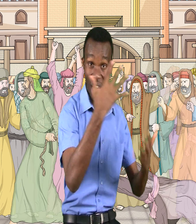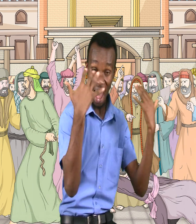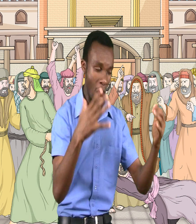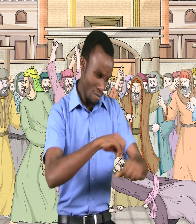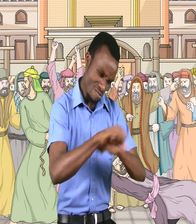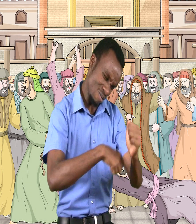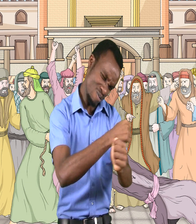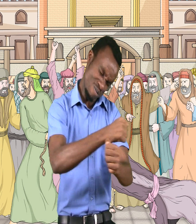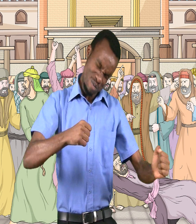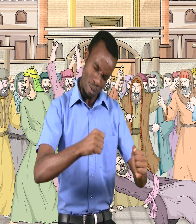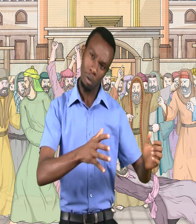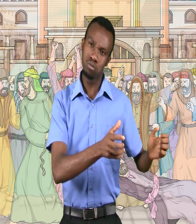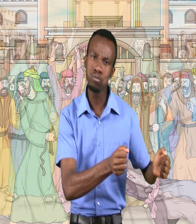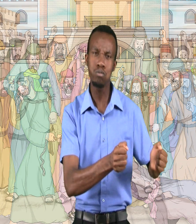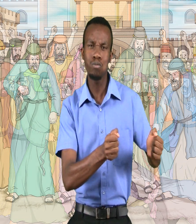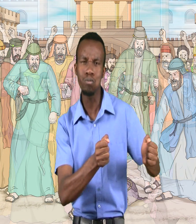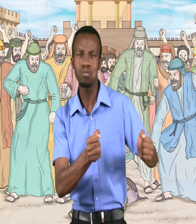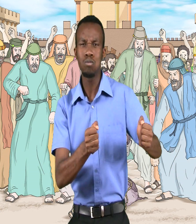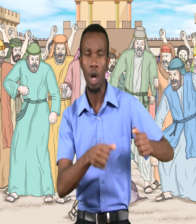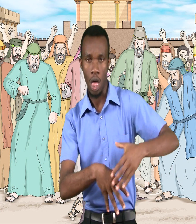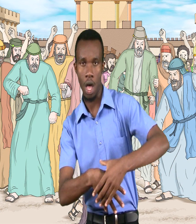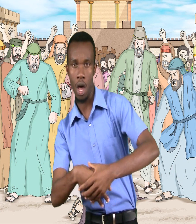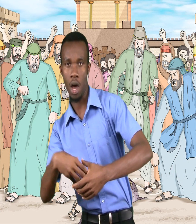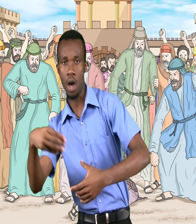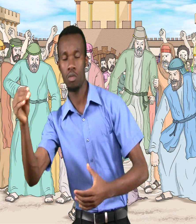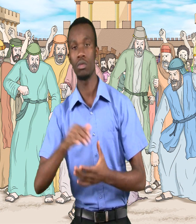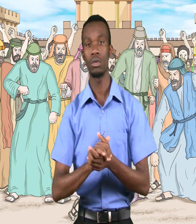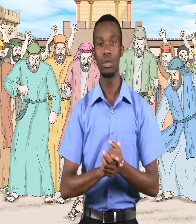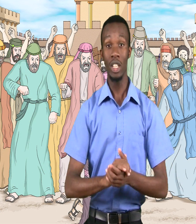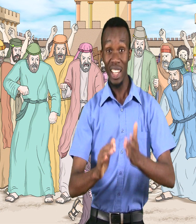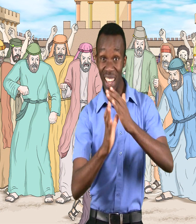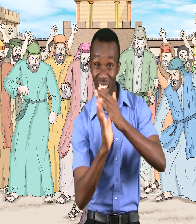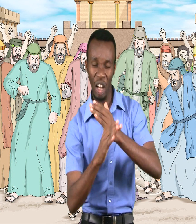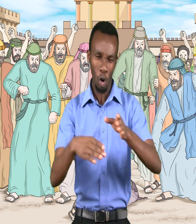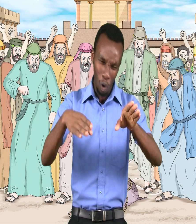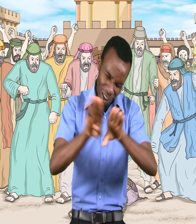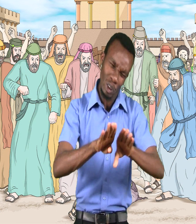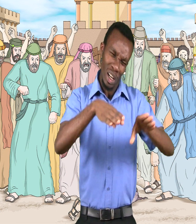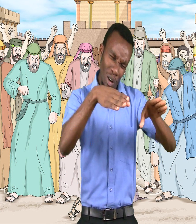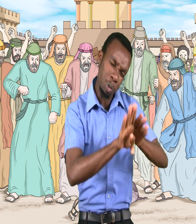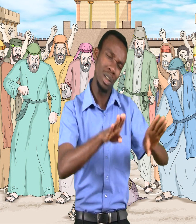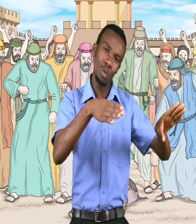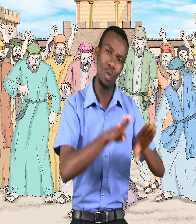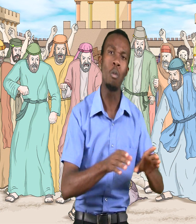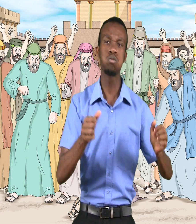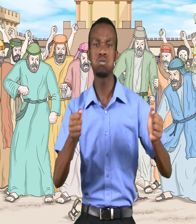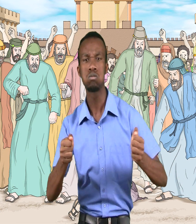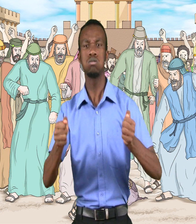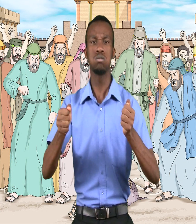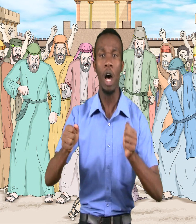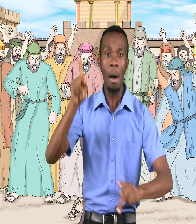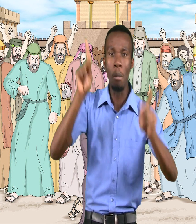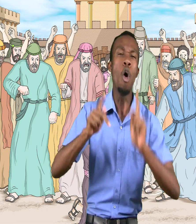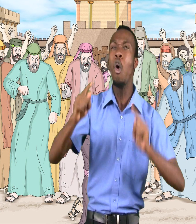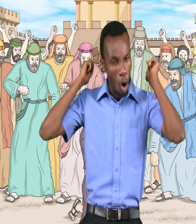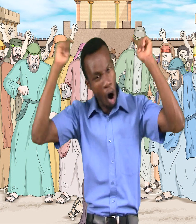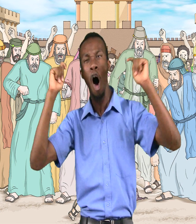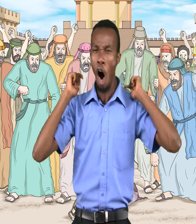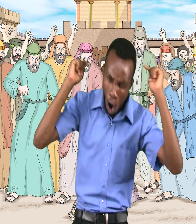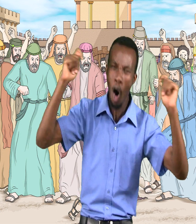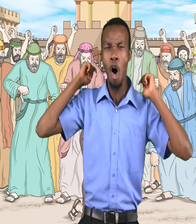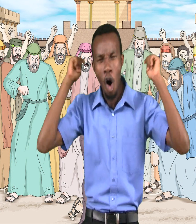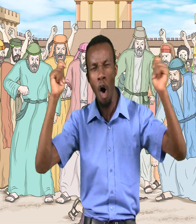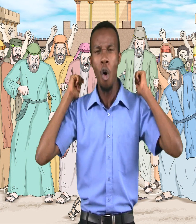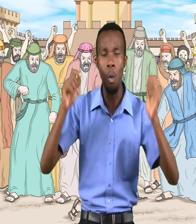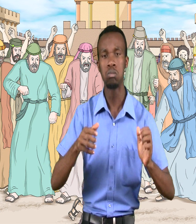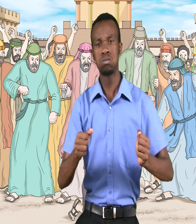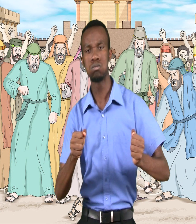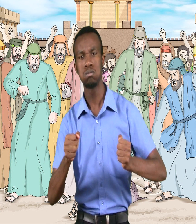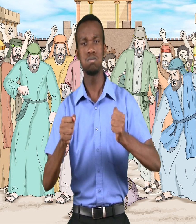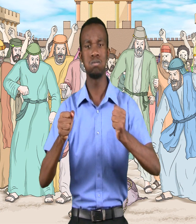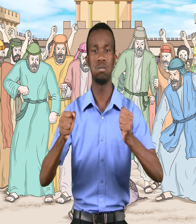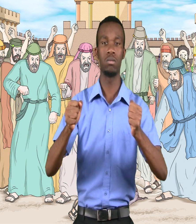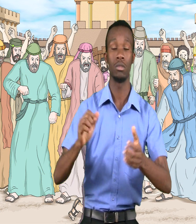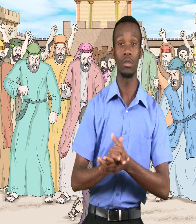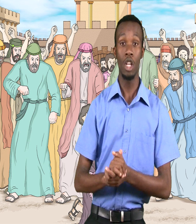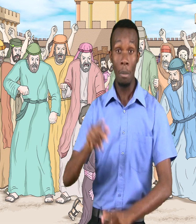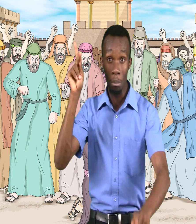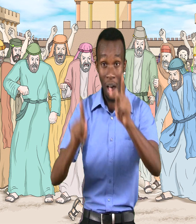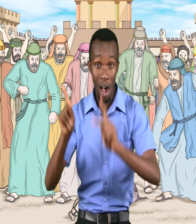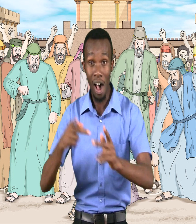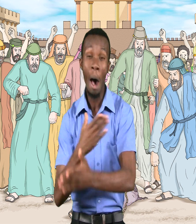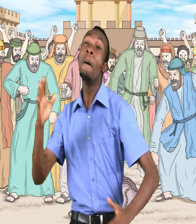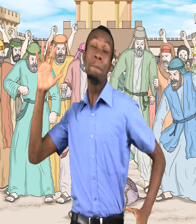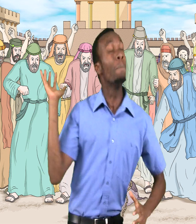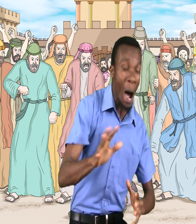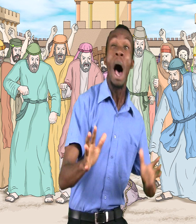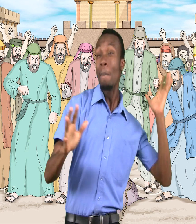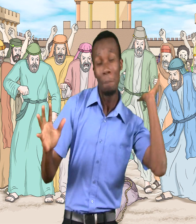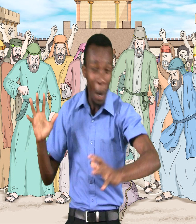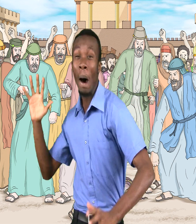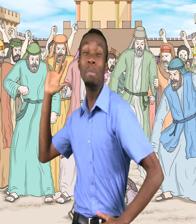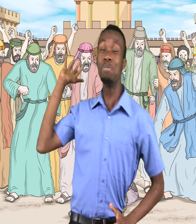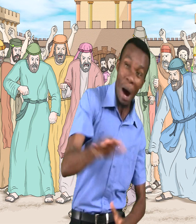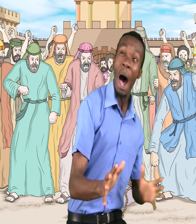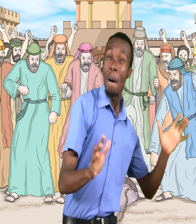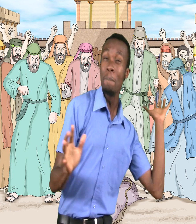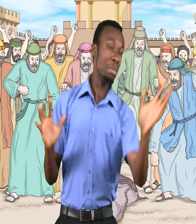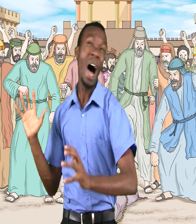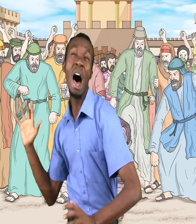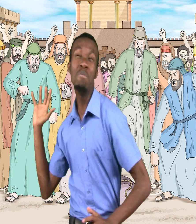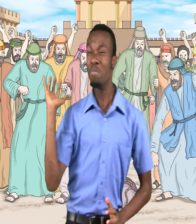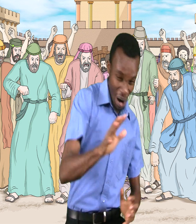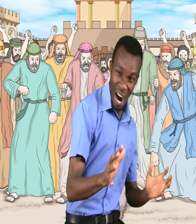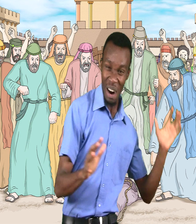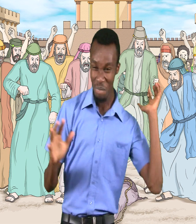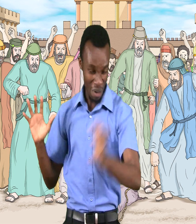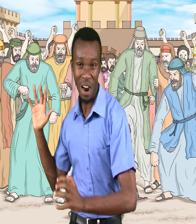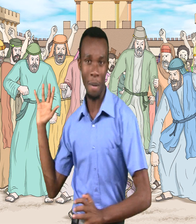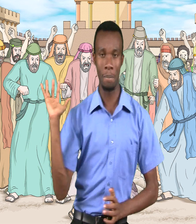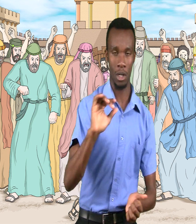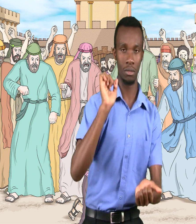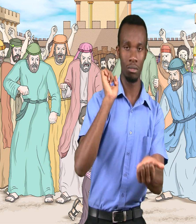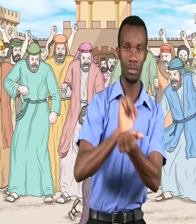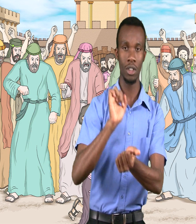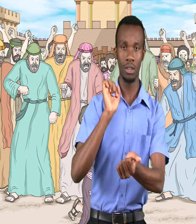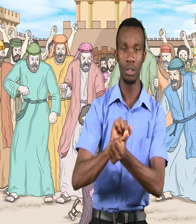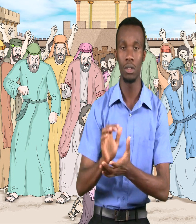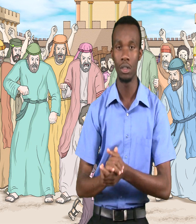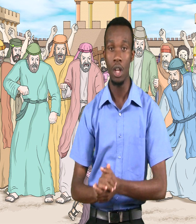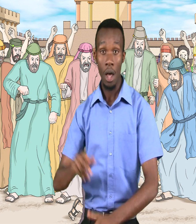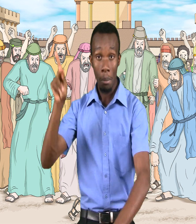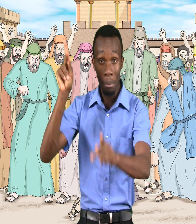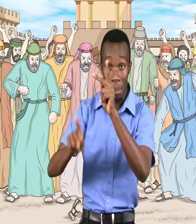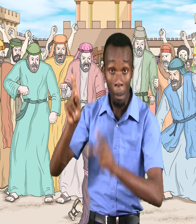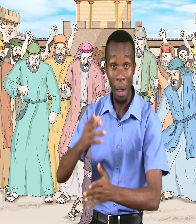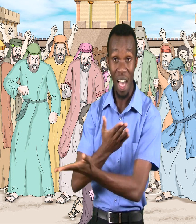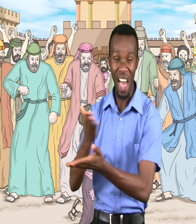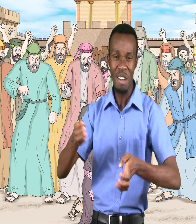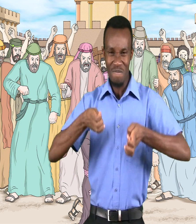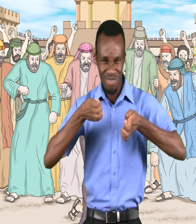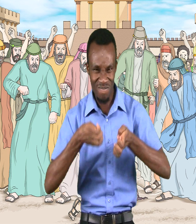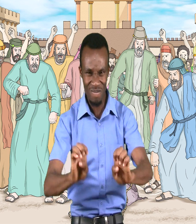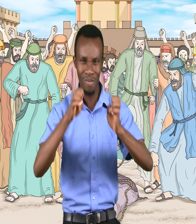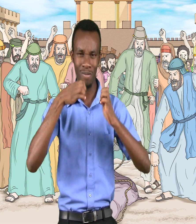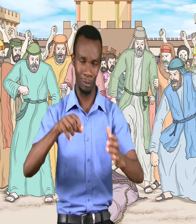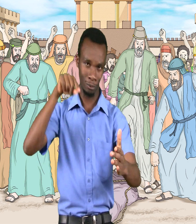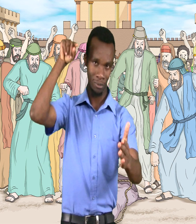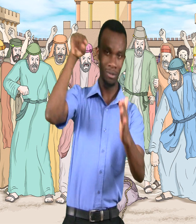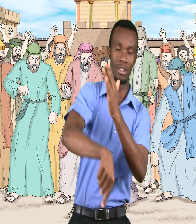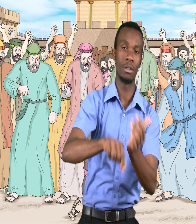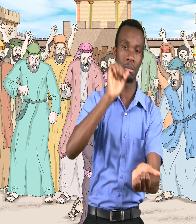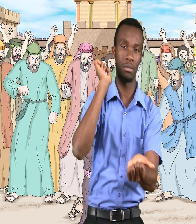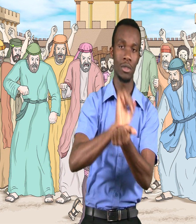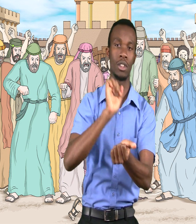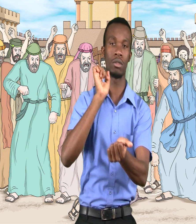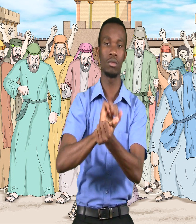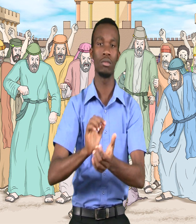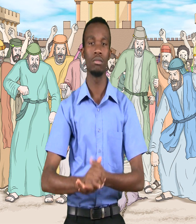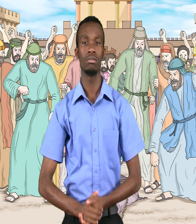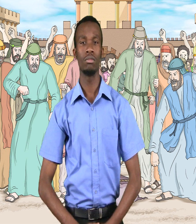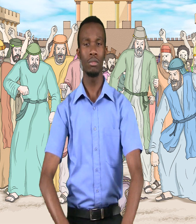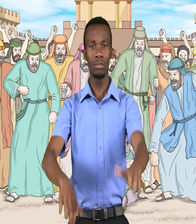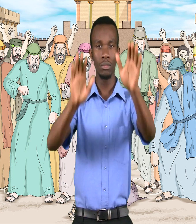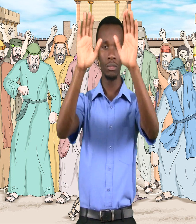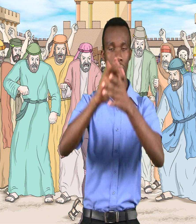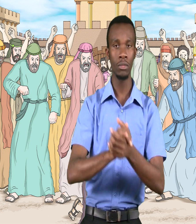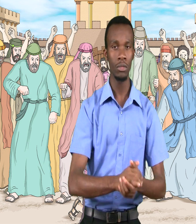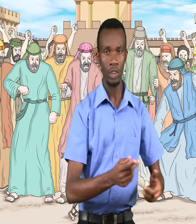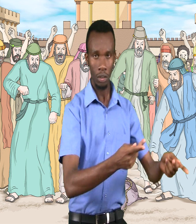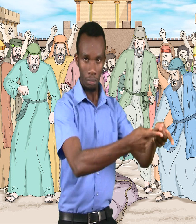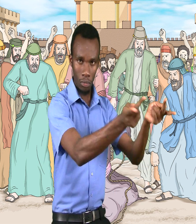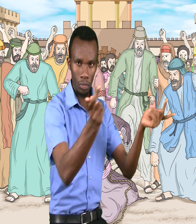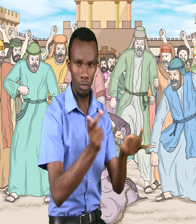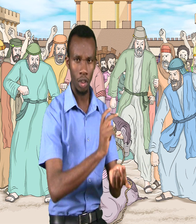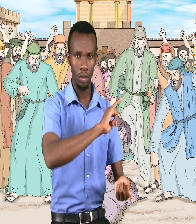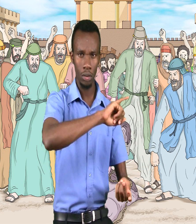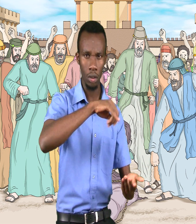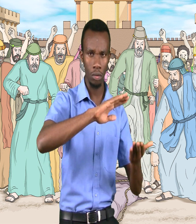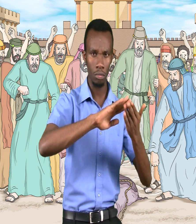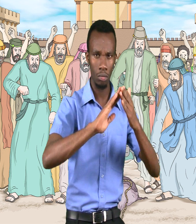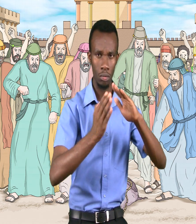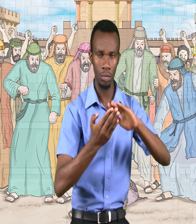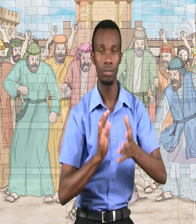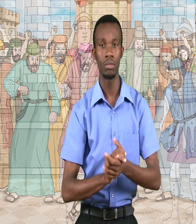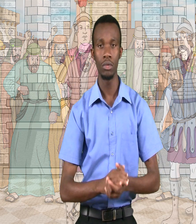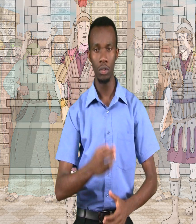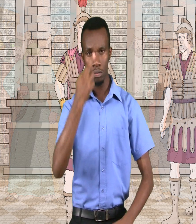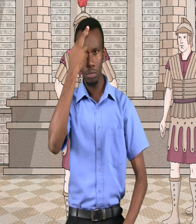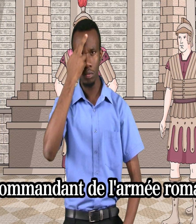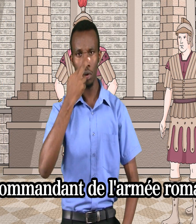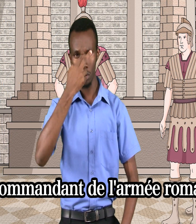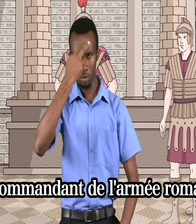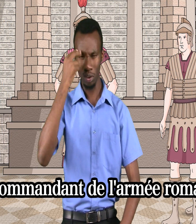They seized Paul and dragged him out of the temple, and at once the gates were shut.